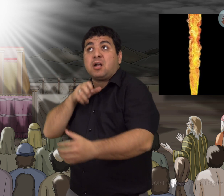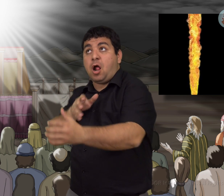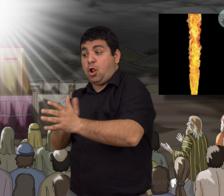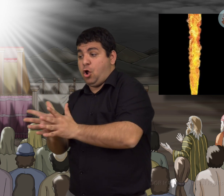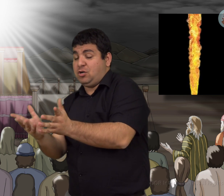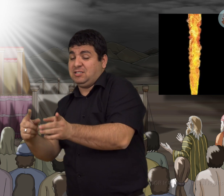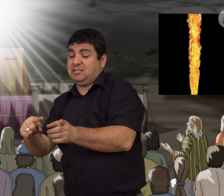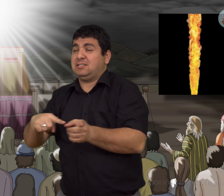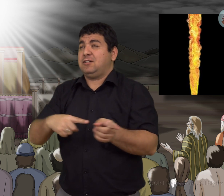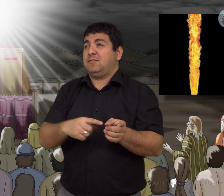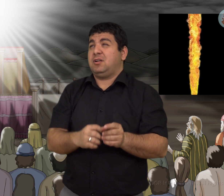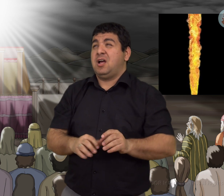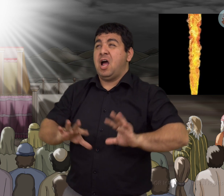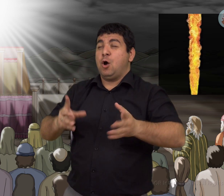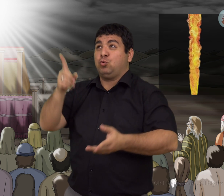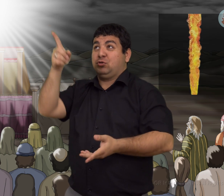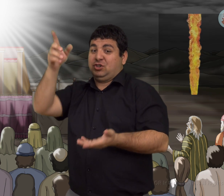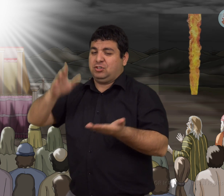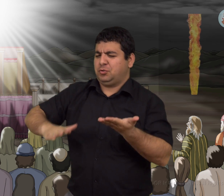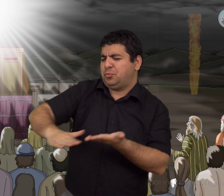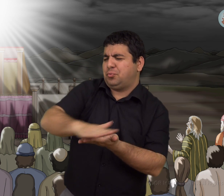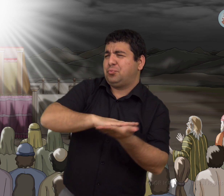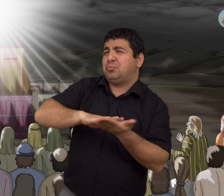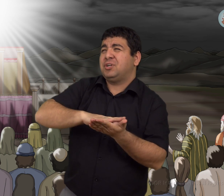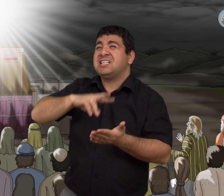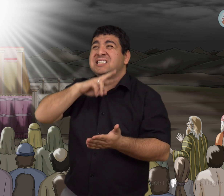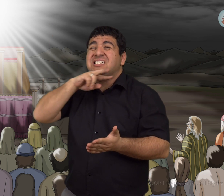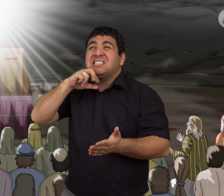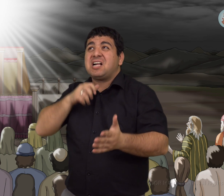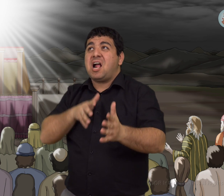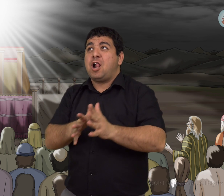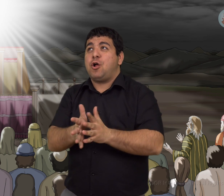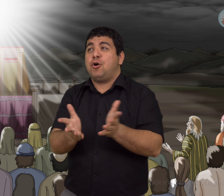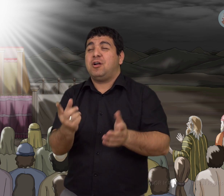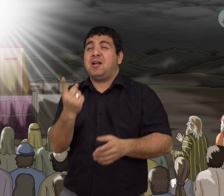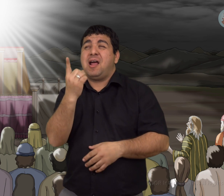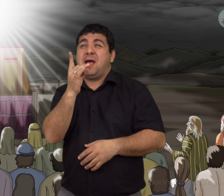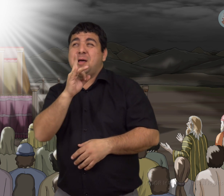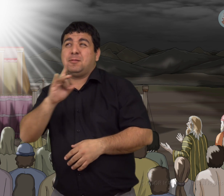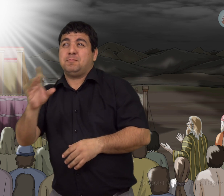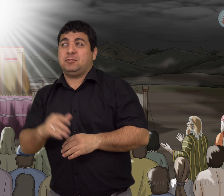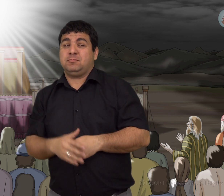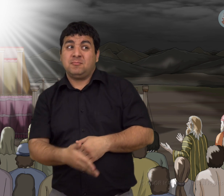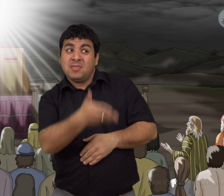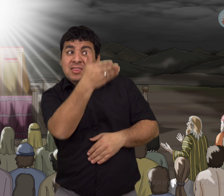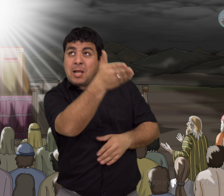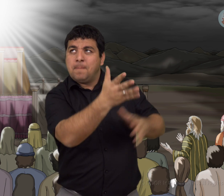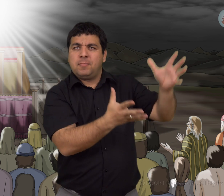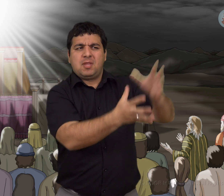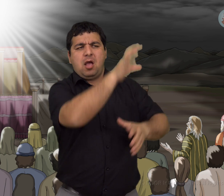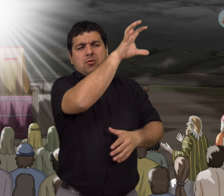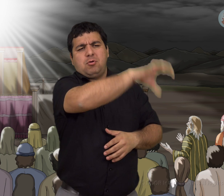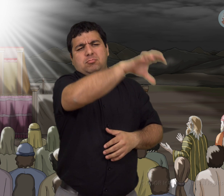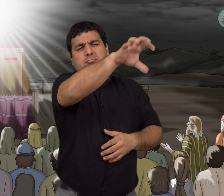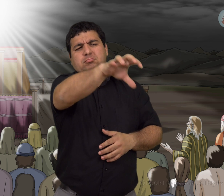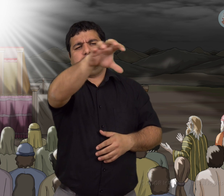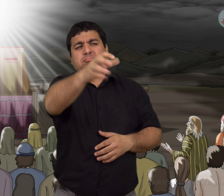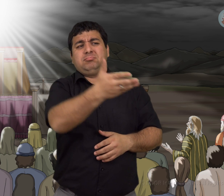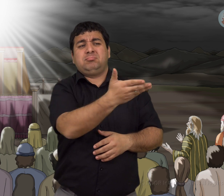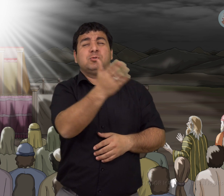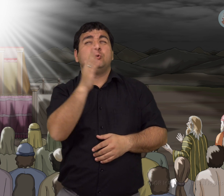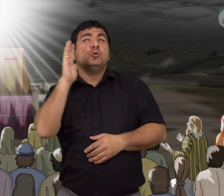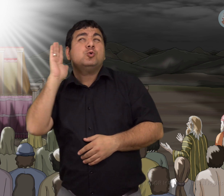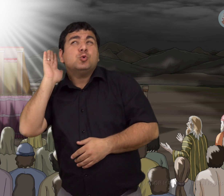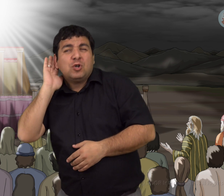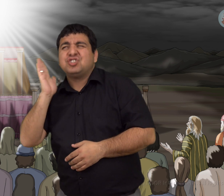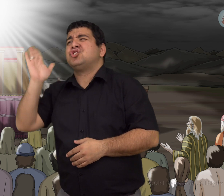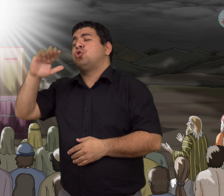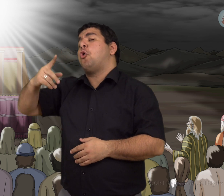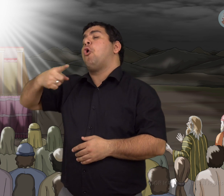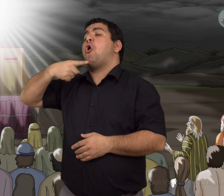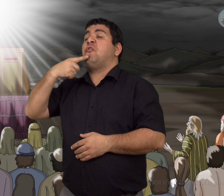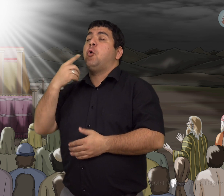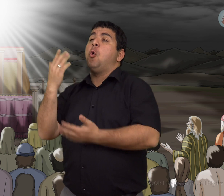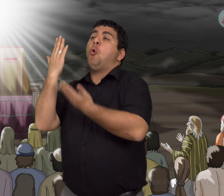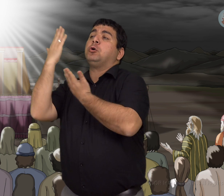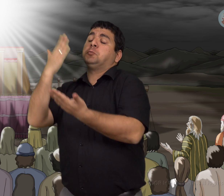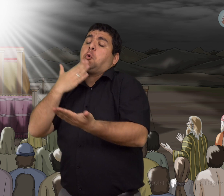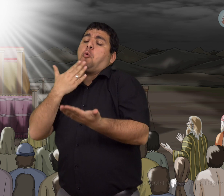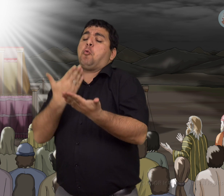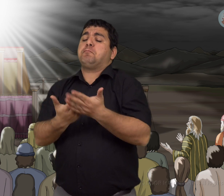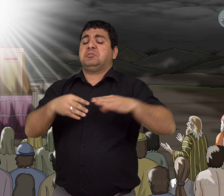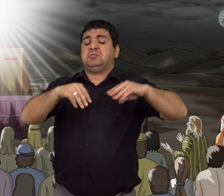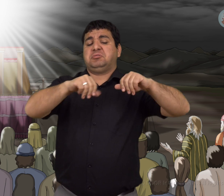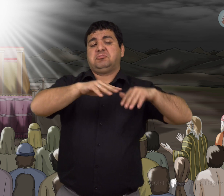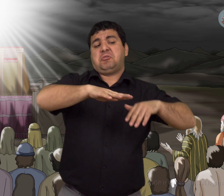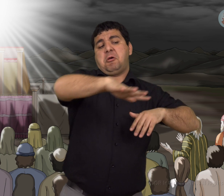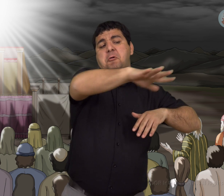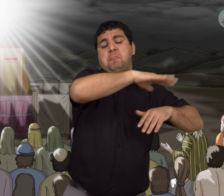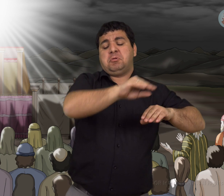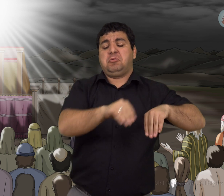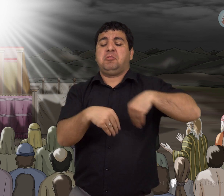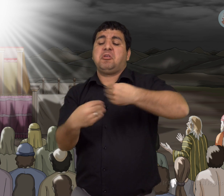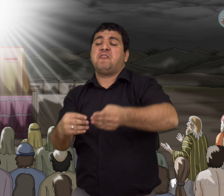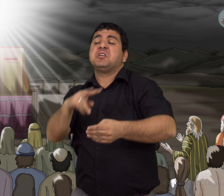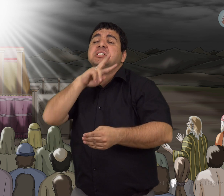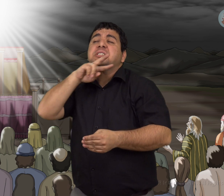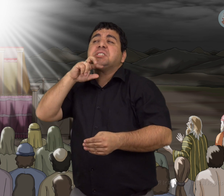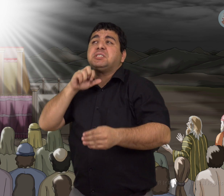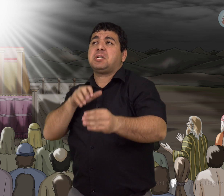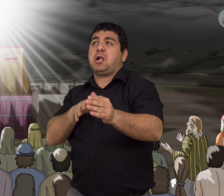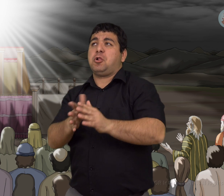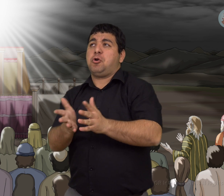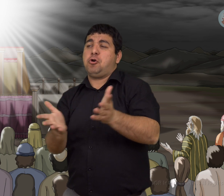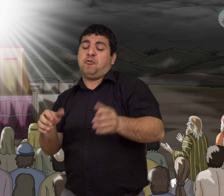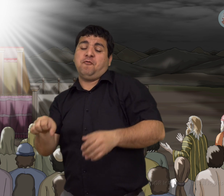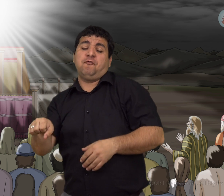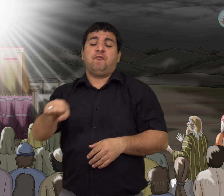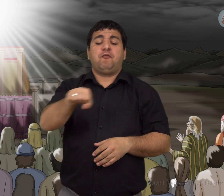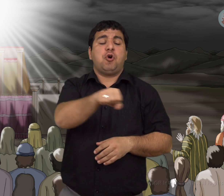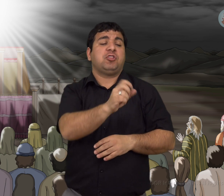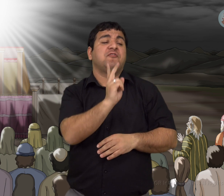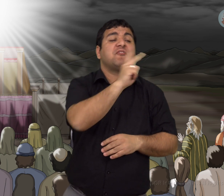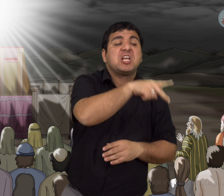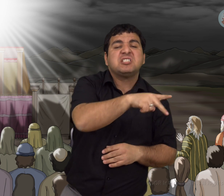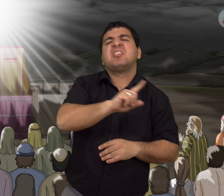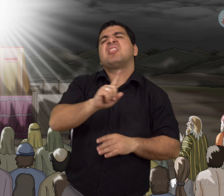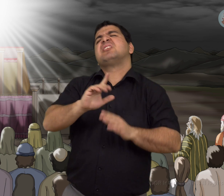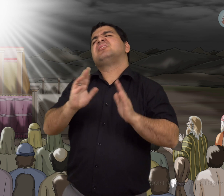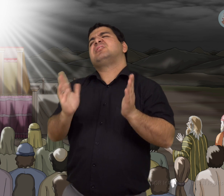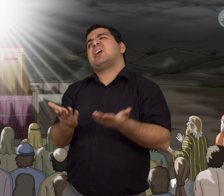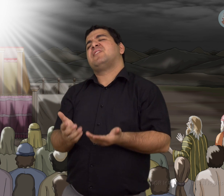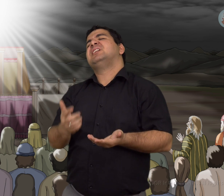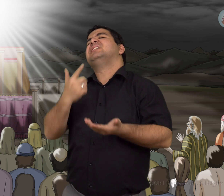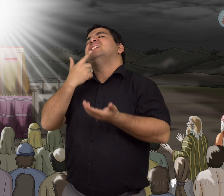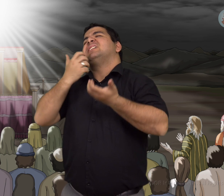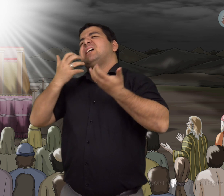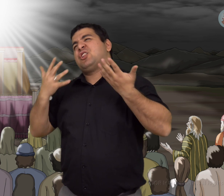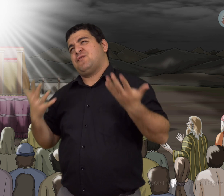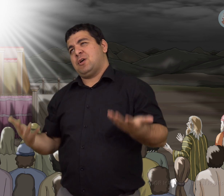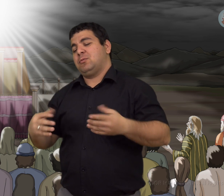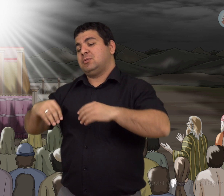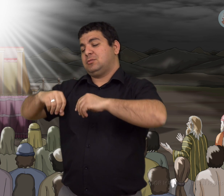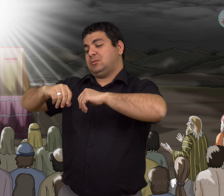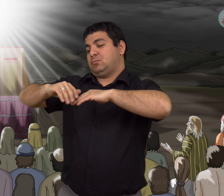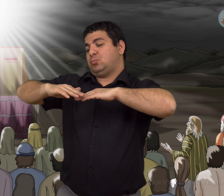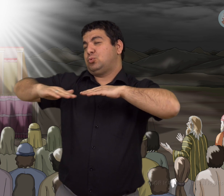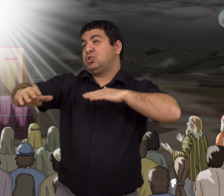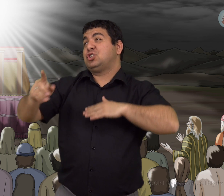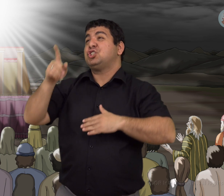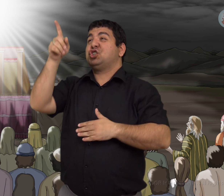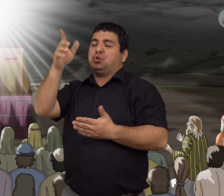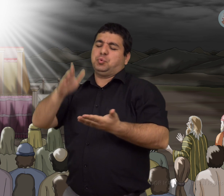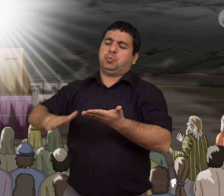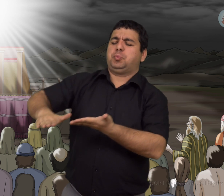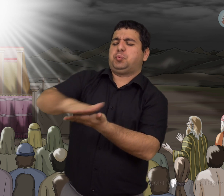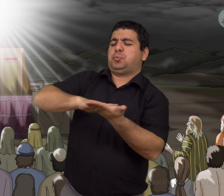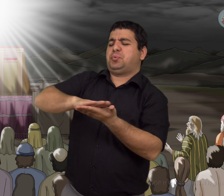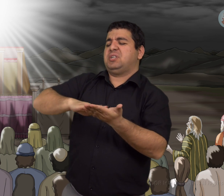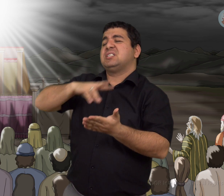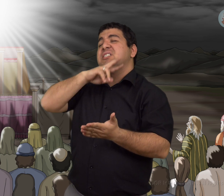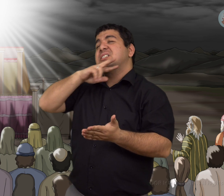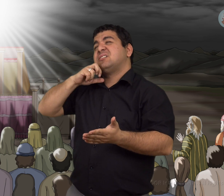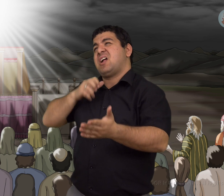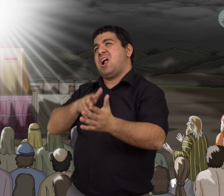If You kill this people as one man, the nations who have heard of Your fame will say, ‘Because the LORD was unable to bring this people into the land He swore to give them, He has slaughtered them in the wilderness.’